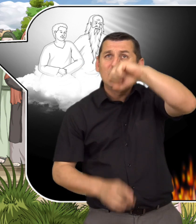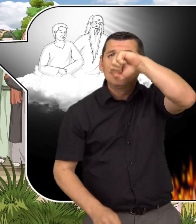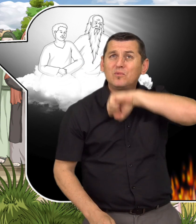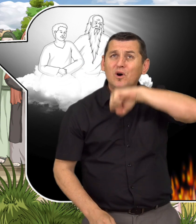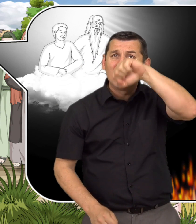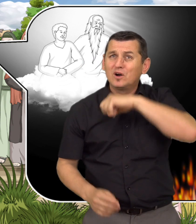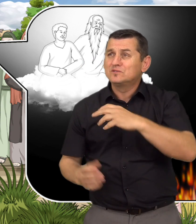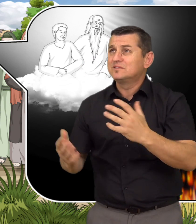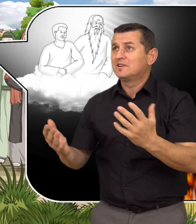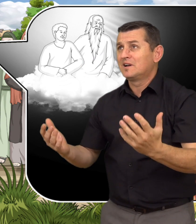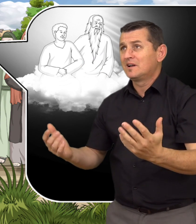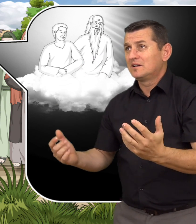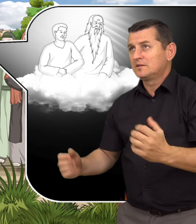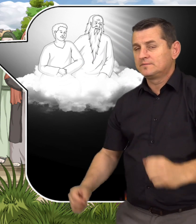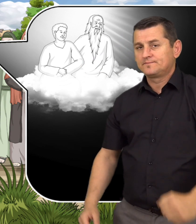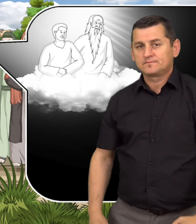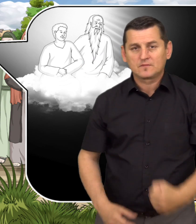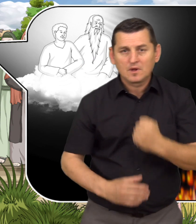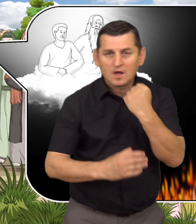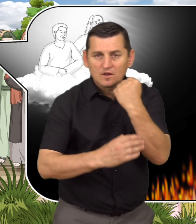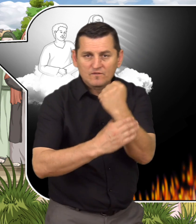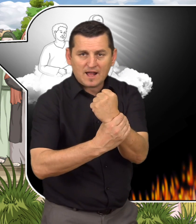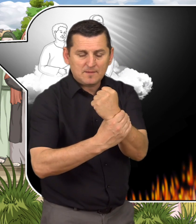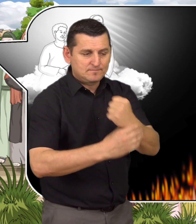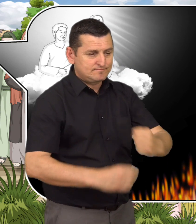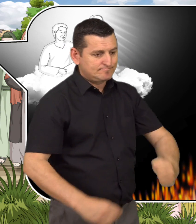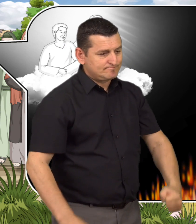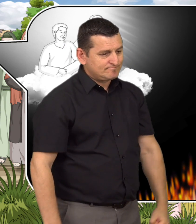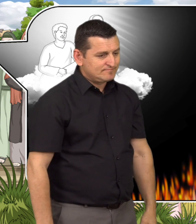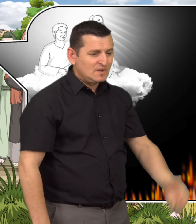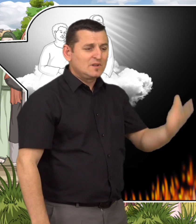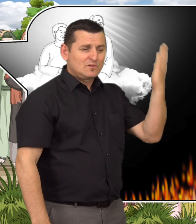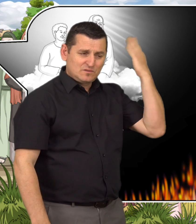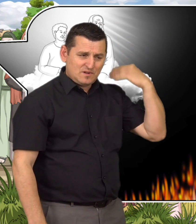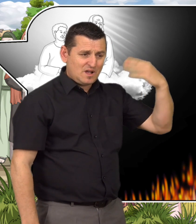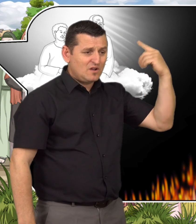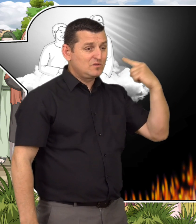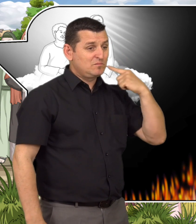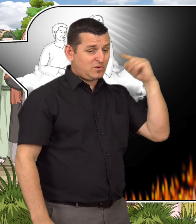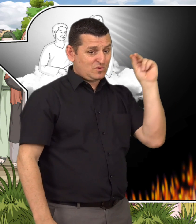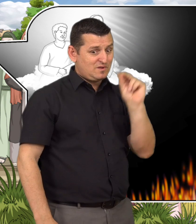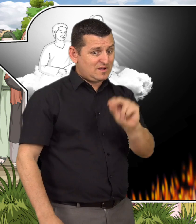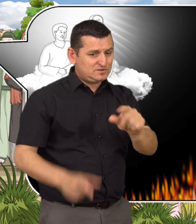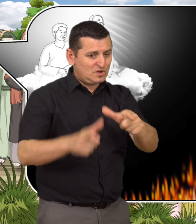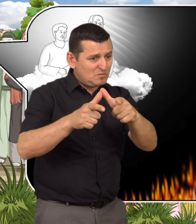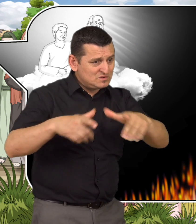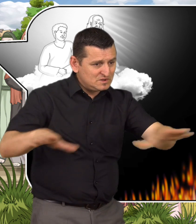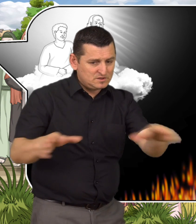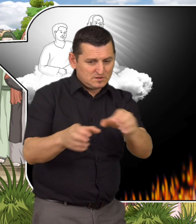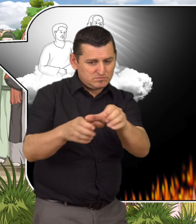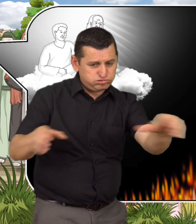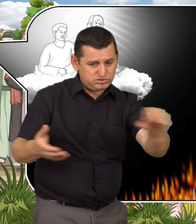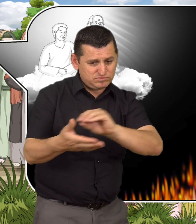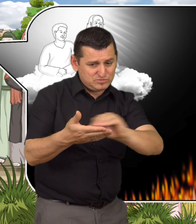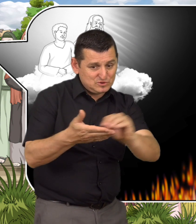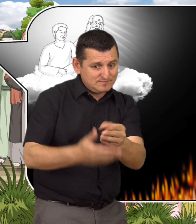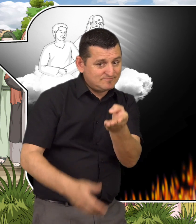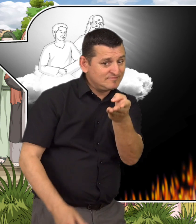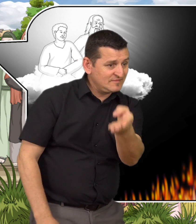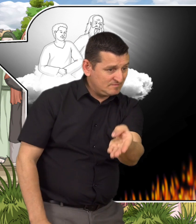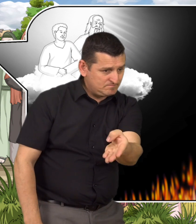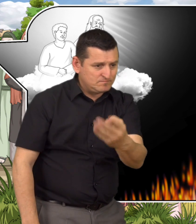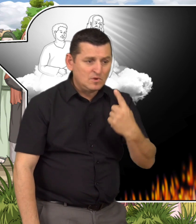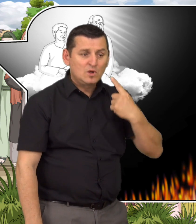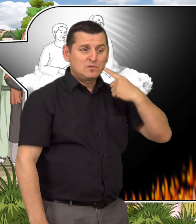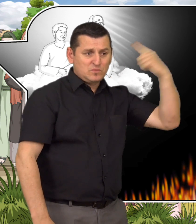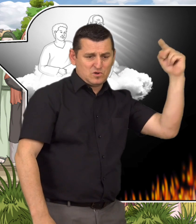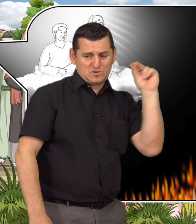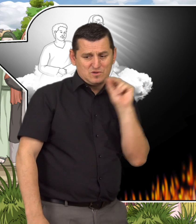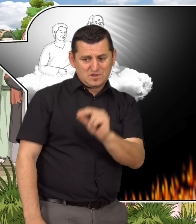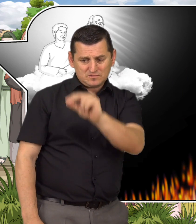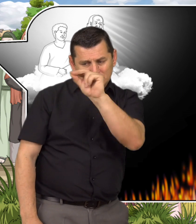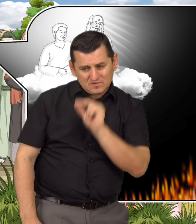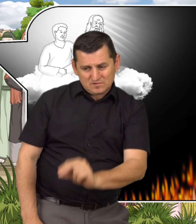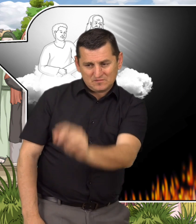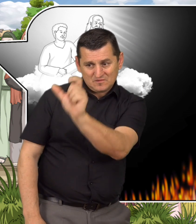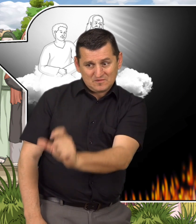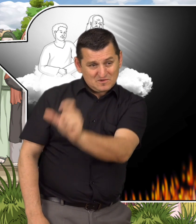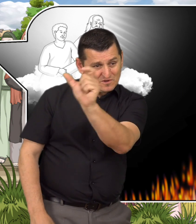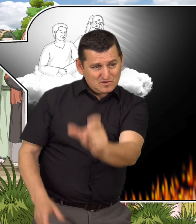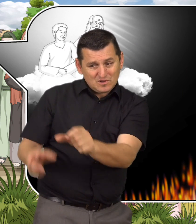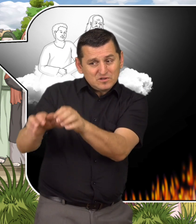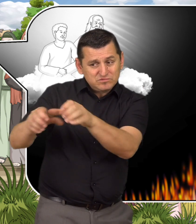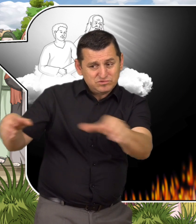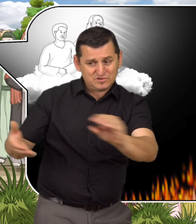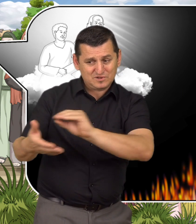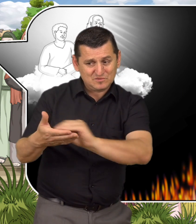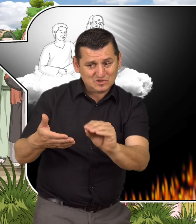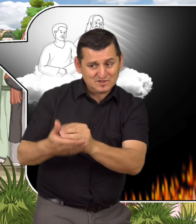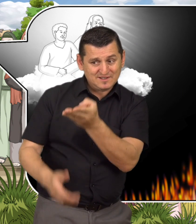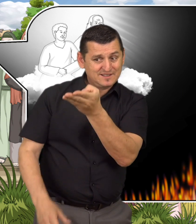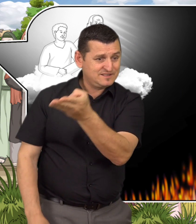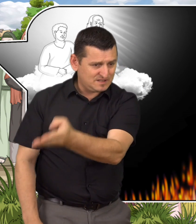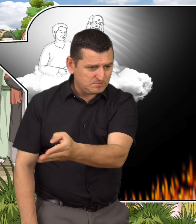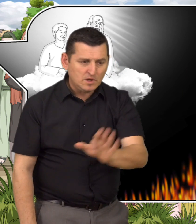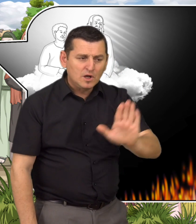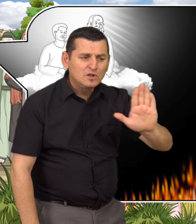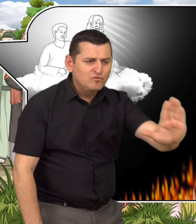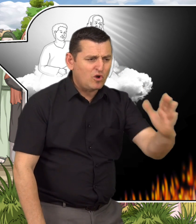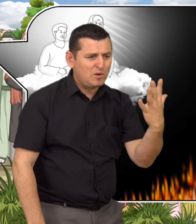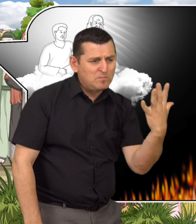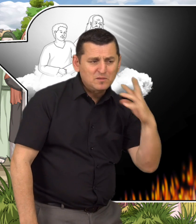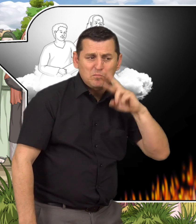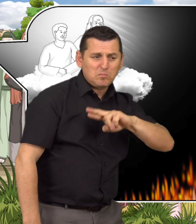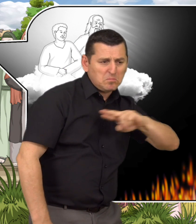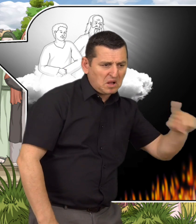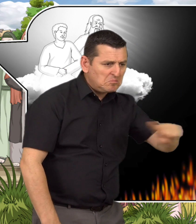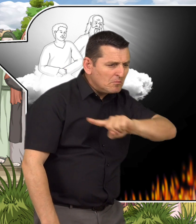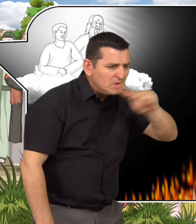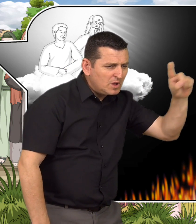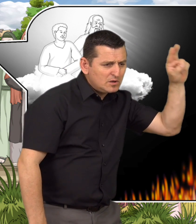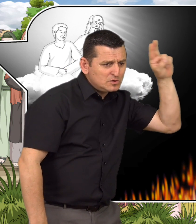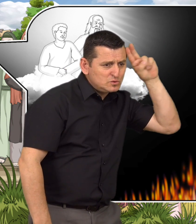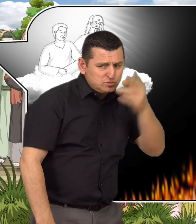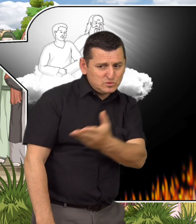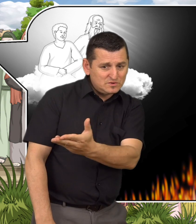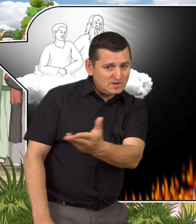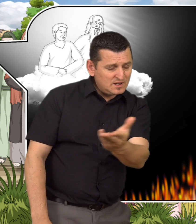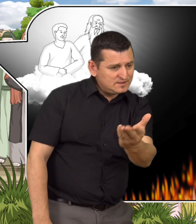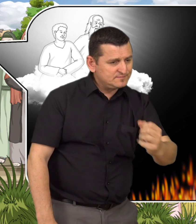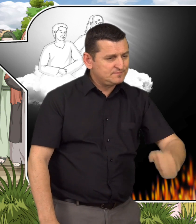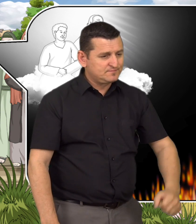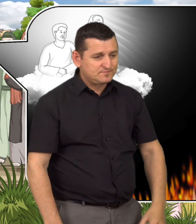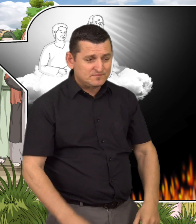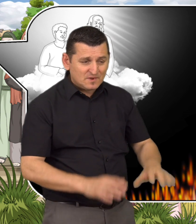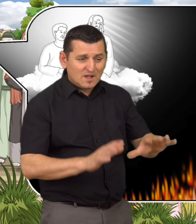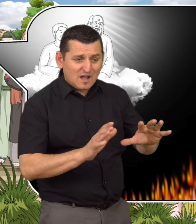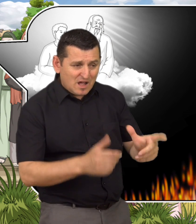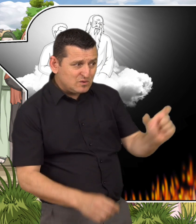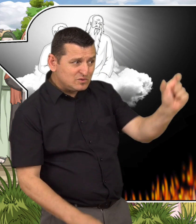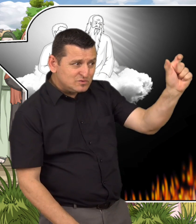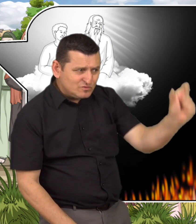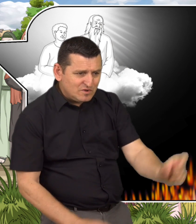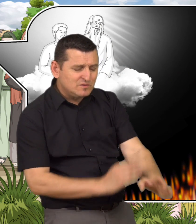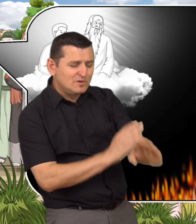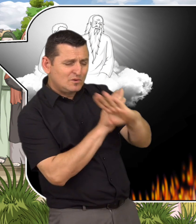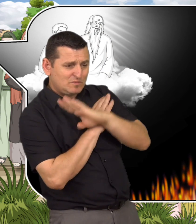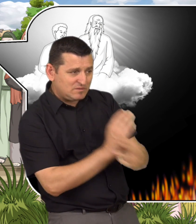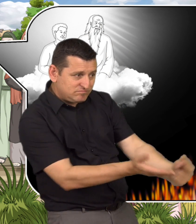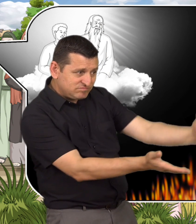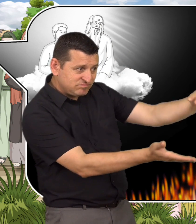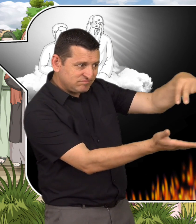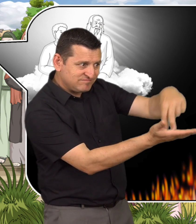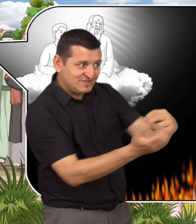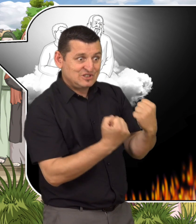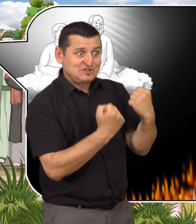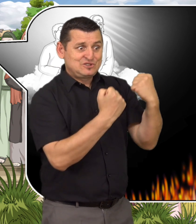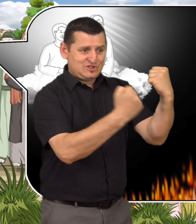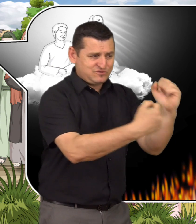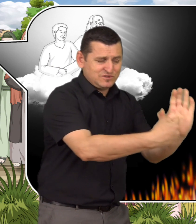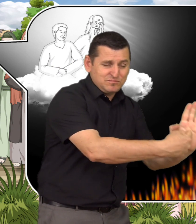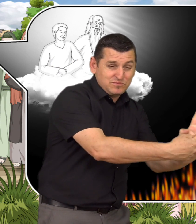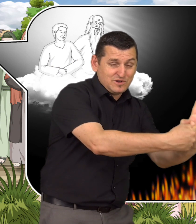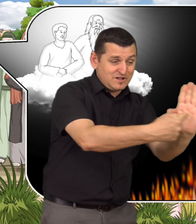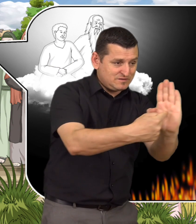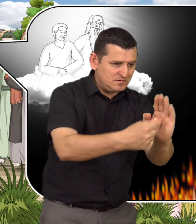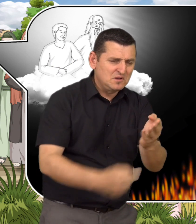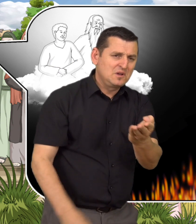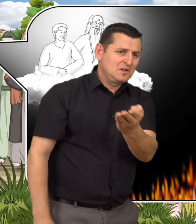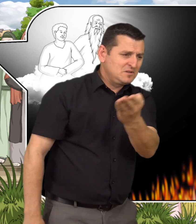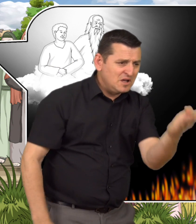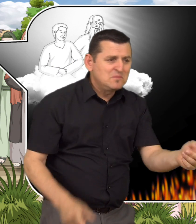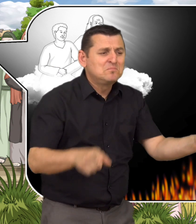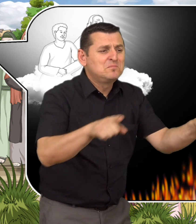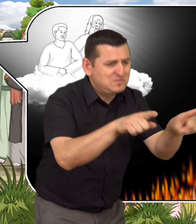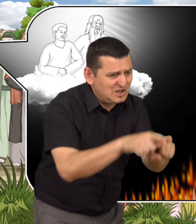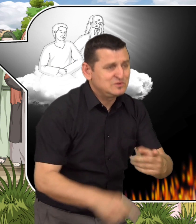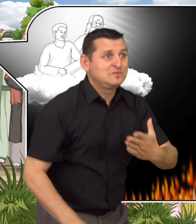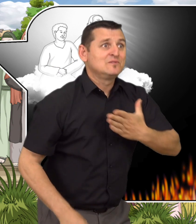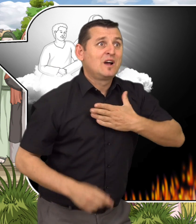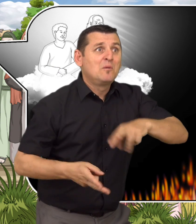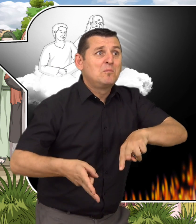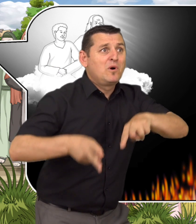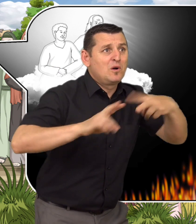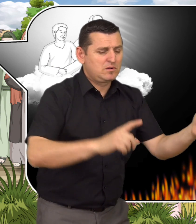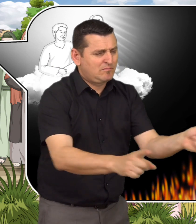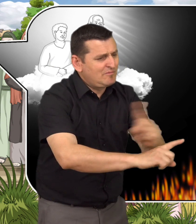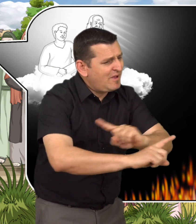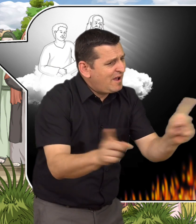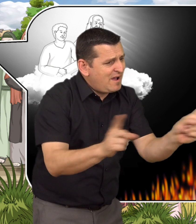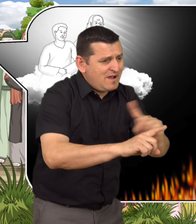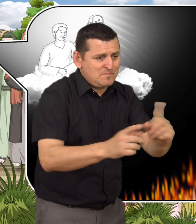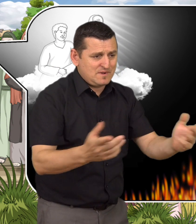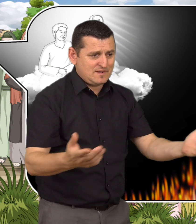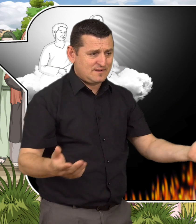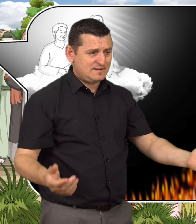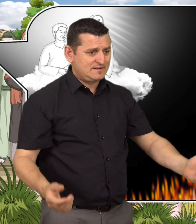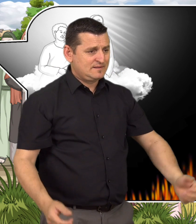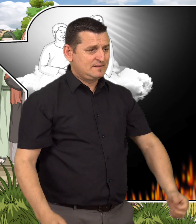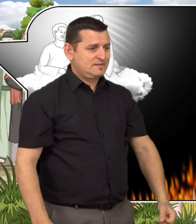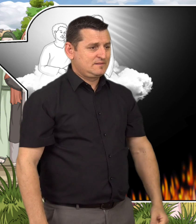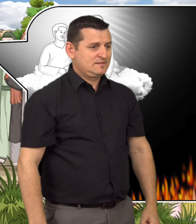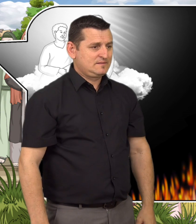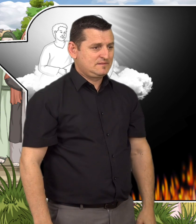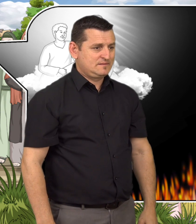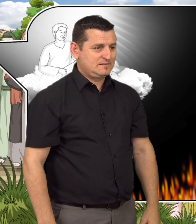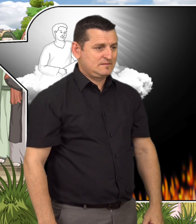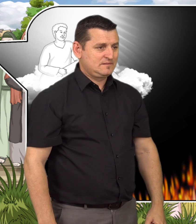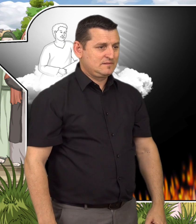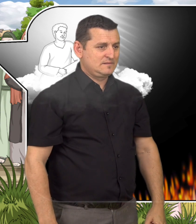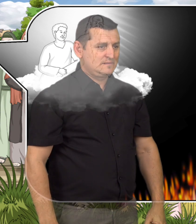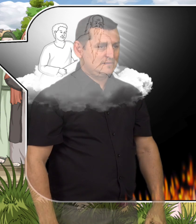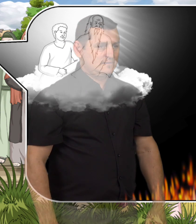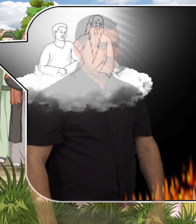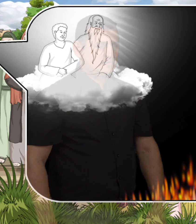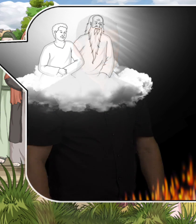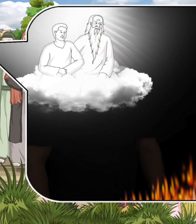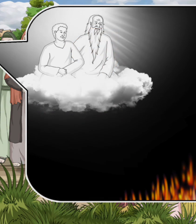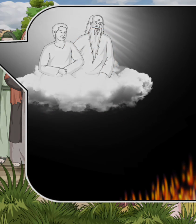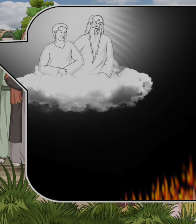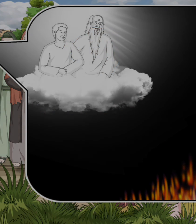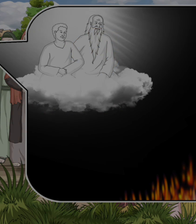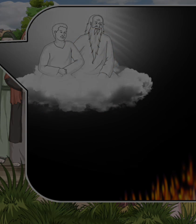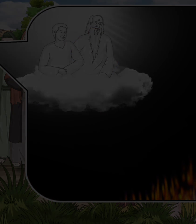Then Abraham said to him, ‘If they do not listen to Moses and the prophets, they will not be persuaded even if someone rises from the dead.’”